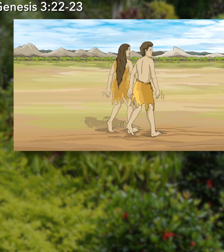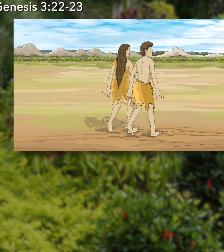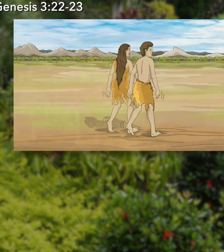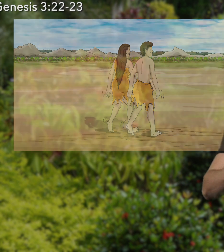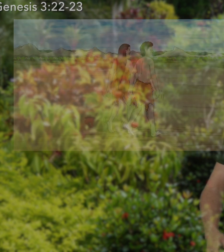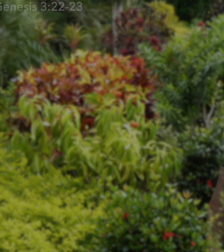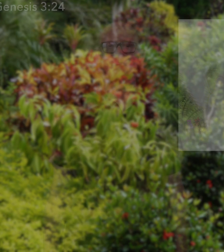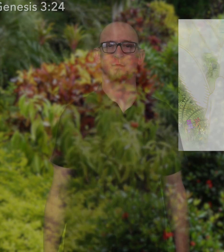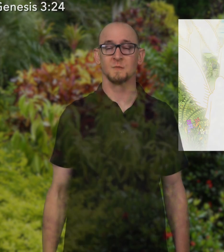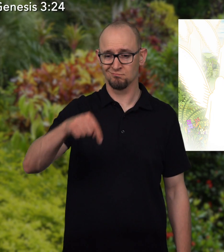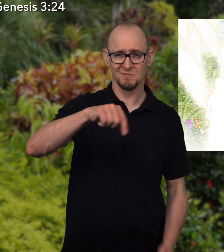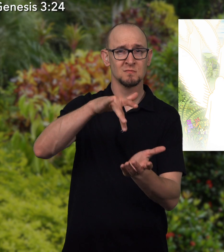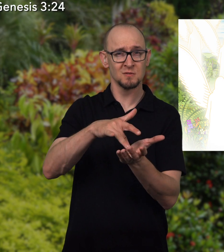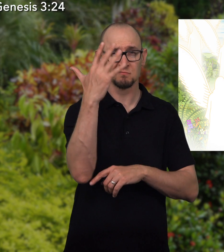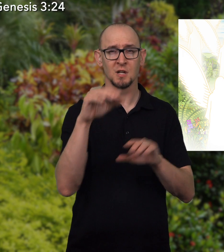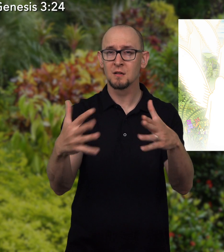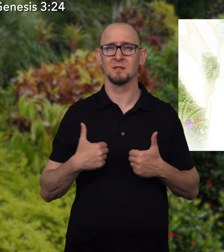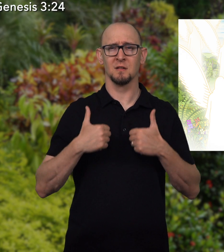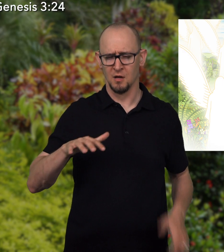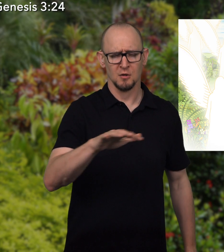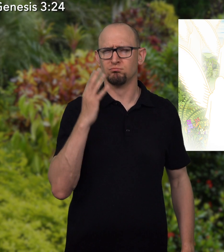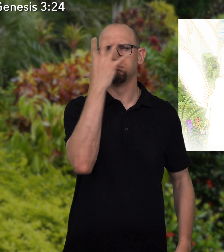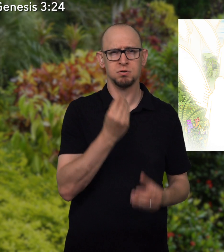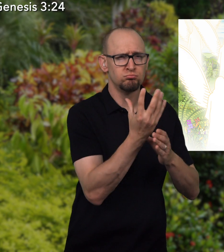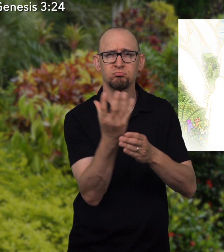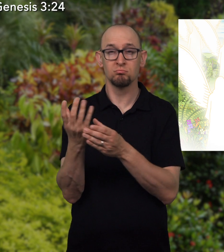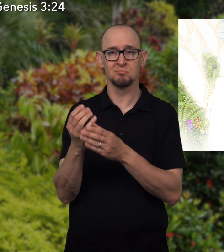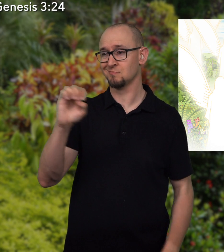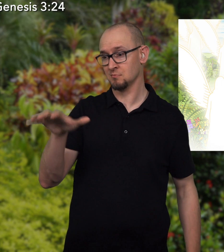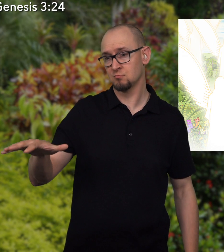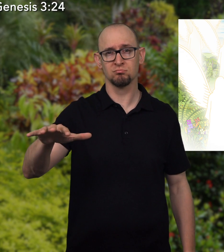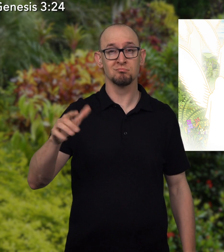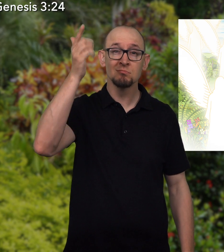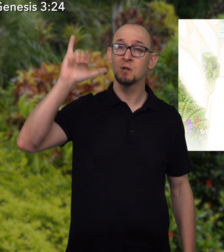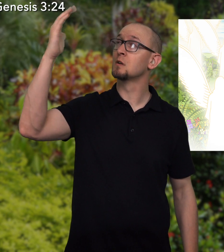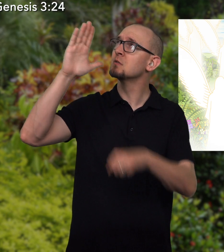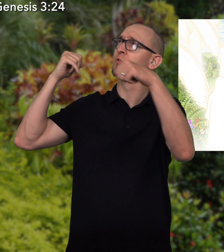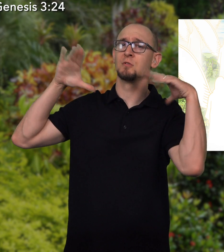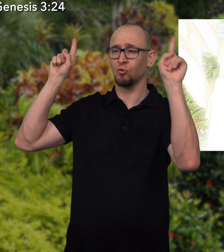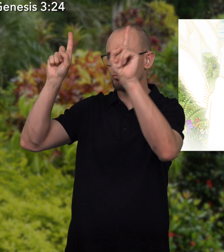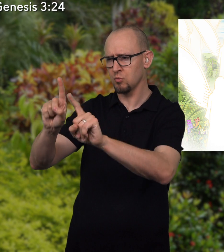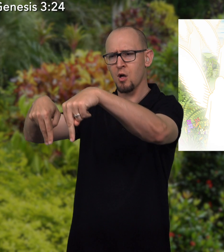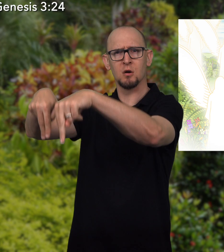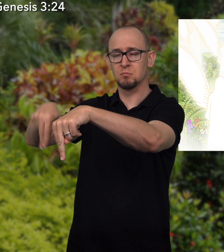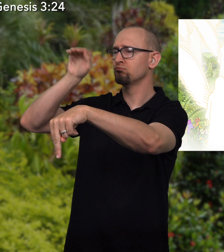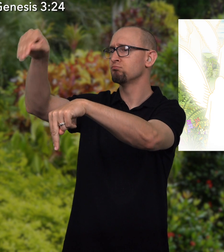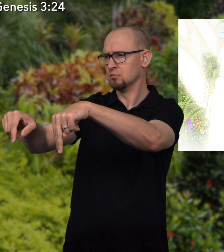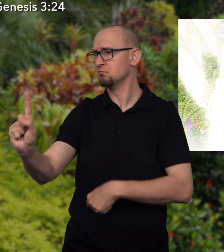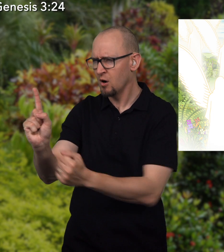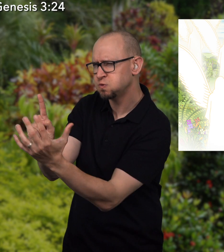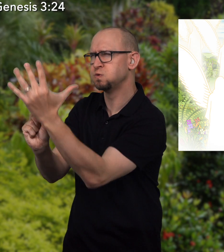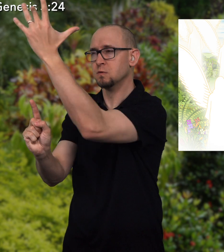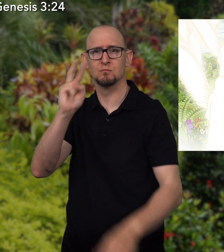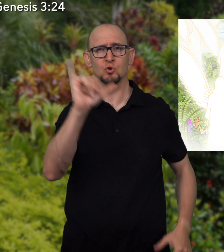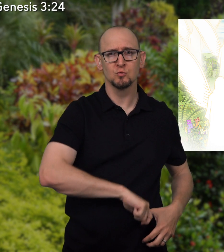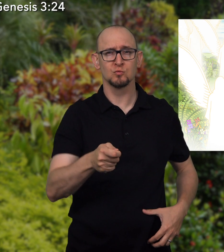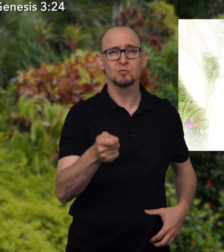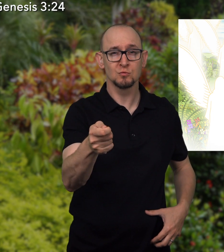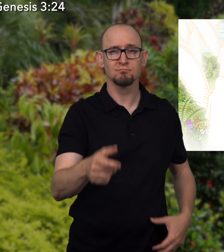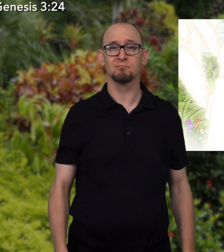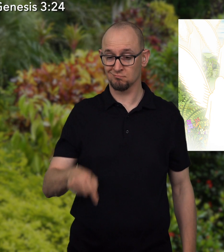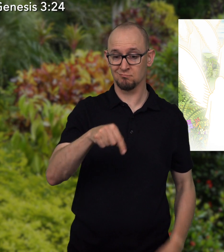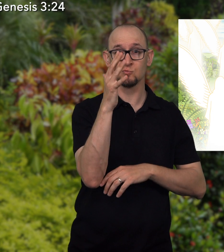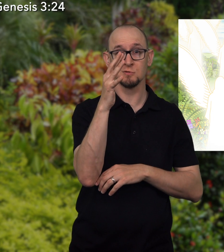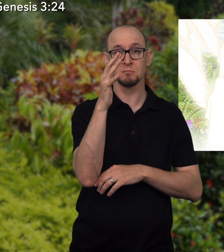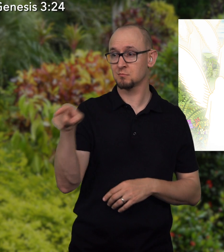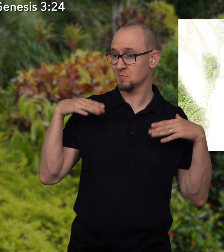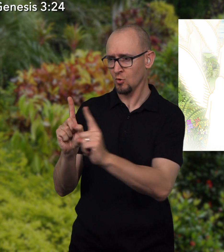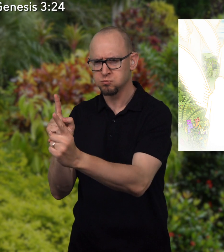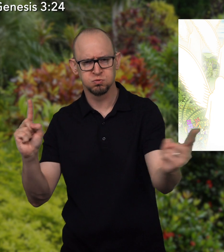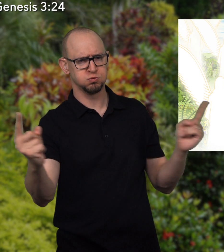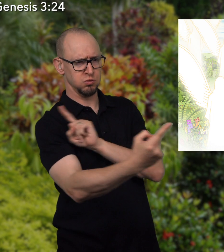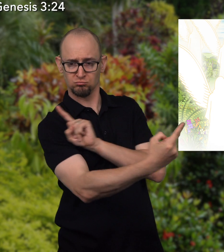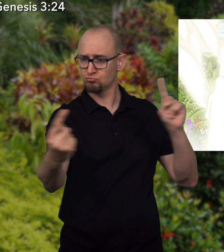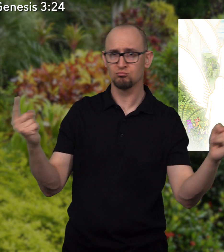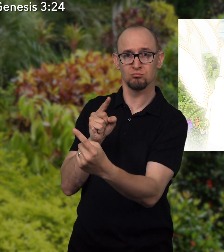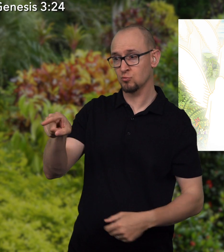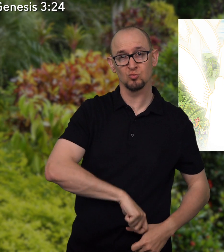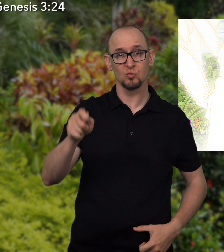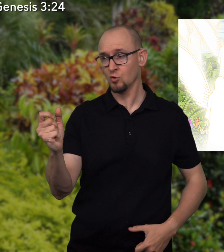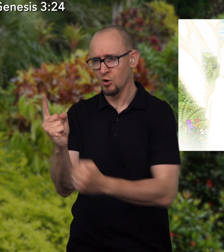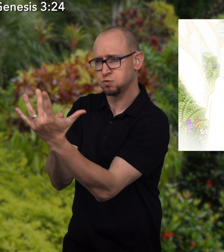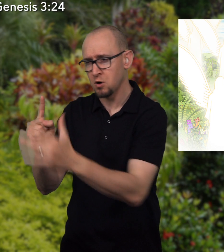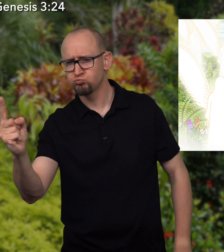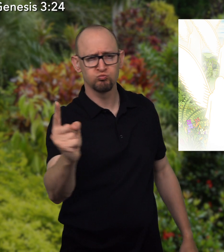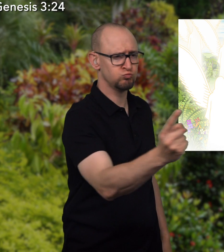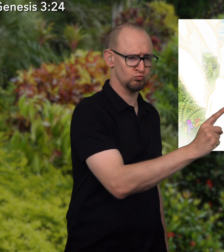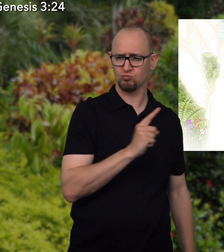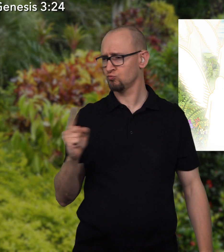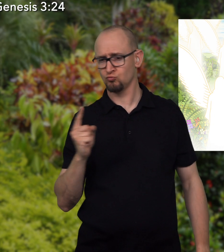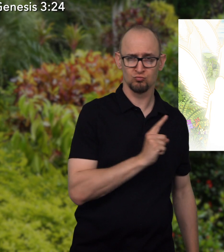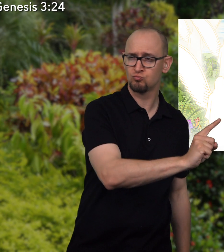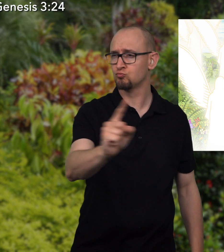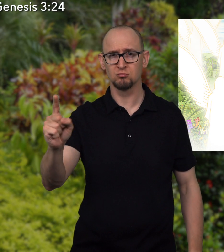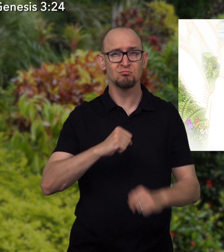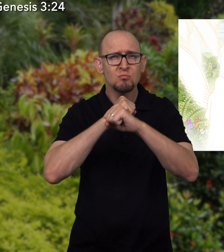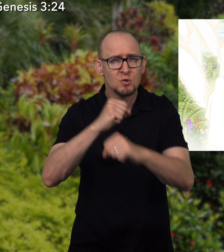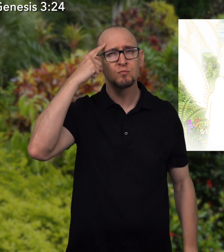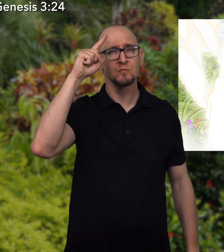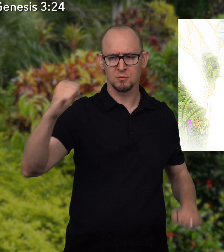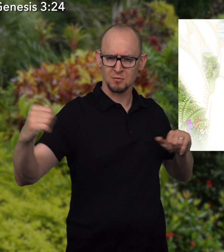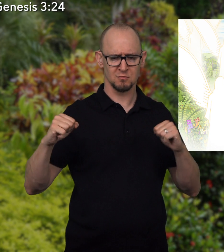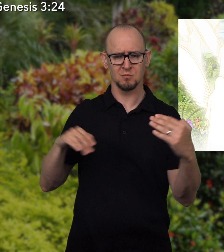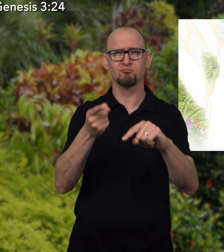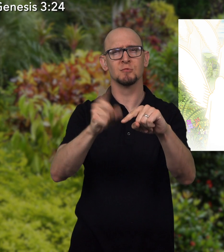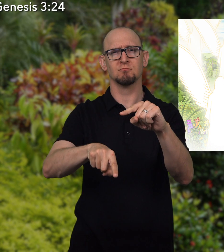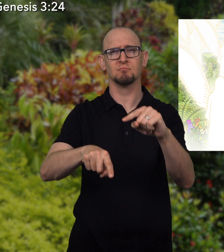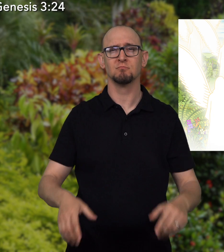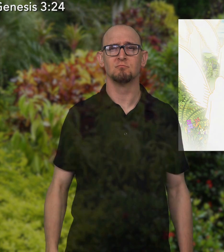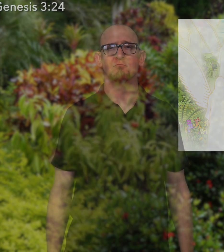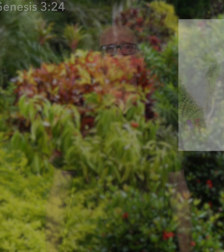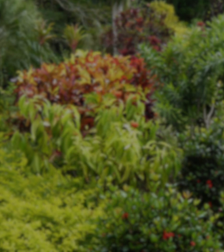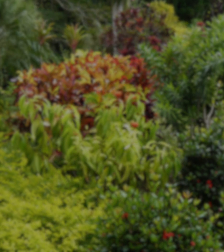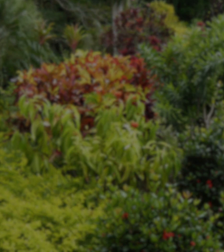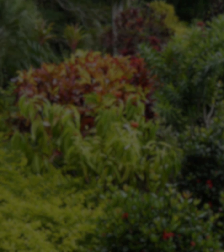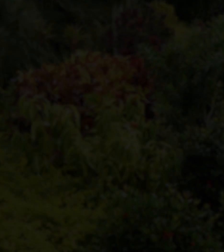So He drove out the man and stationed cherubim on the east side of the Garden of Eden, along with a whirling sword of flame to guard the way to the tree of life.